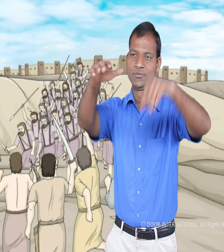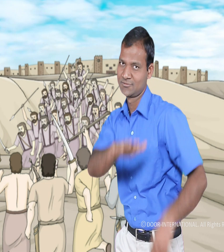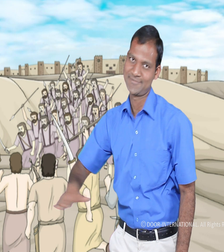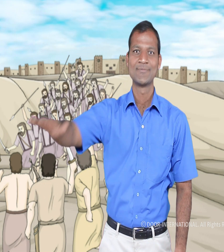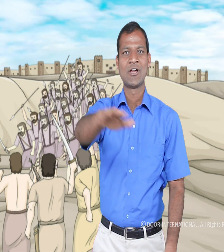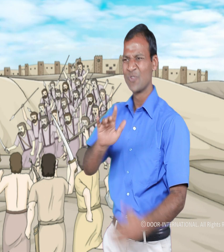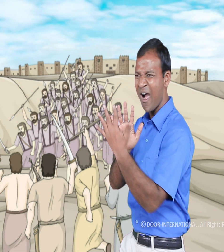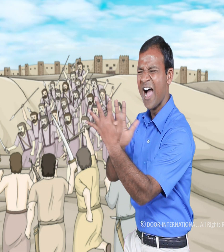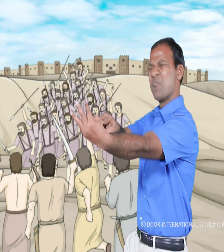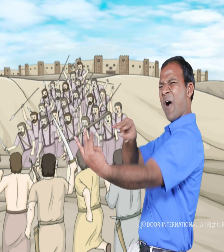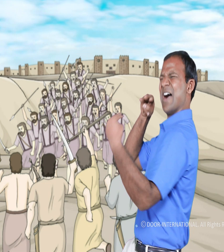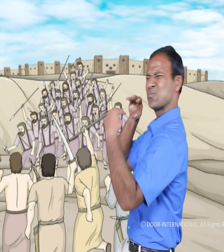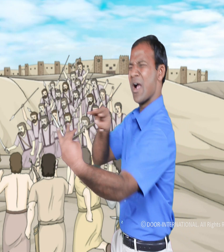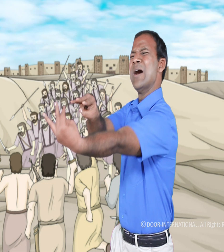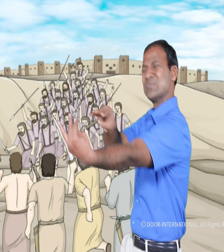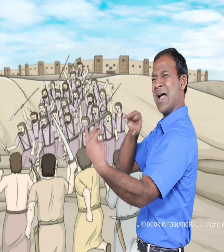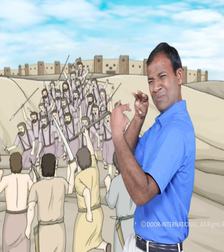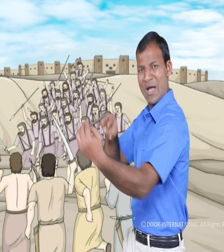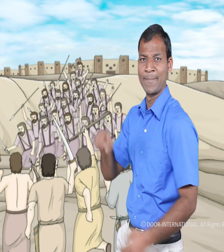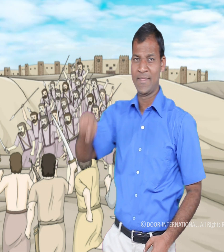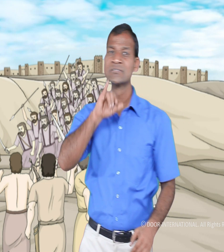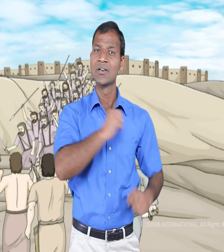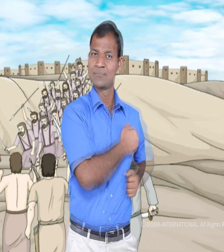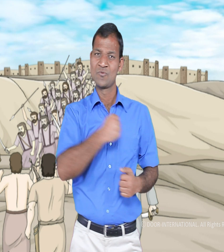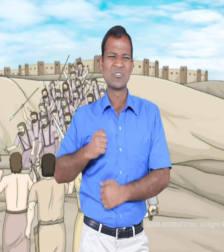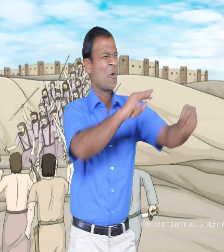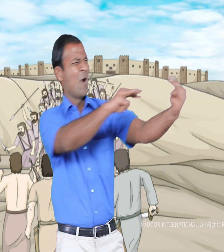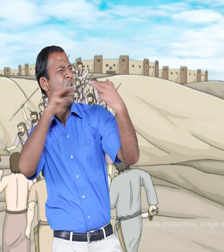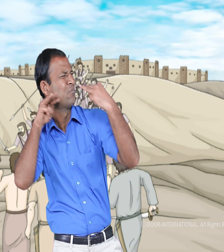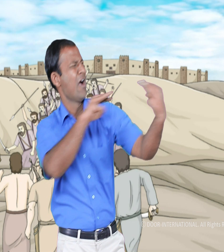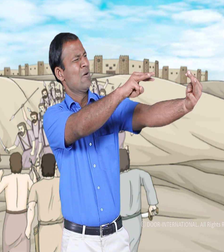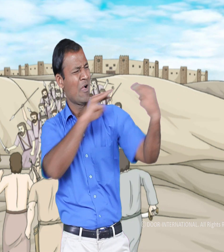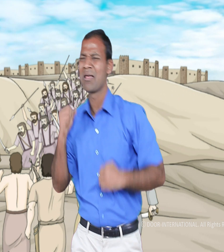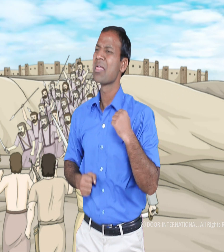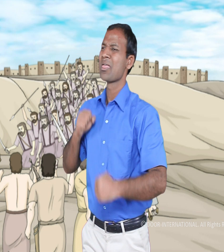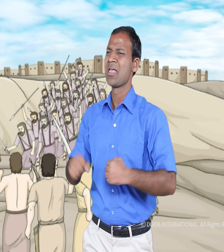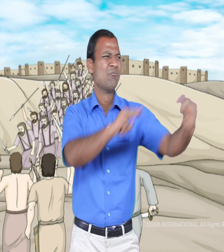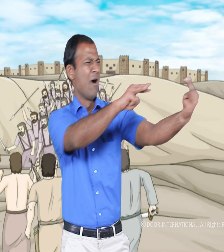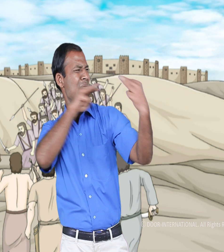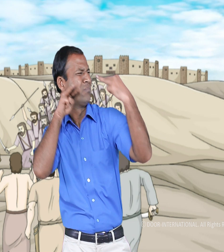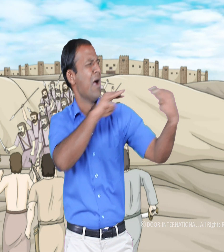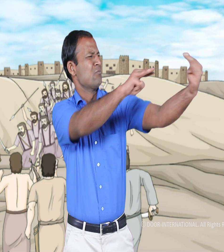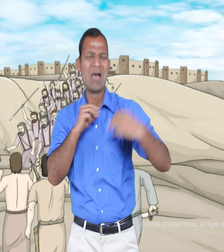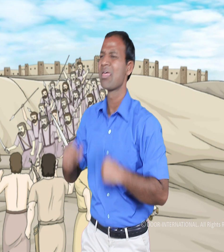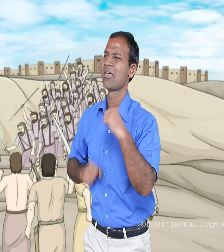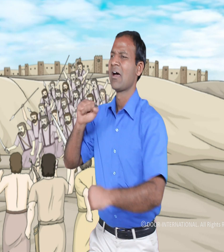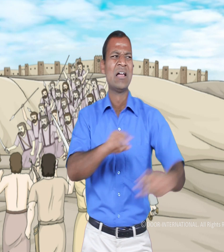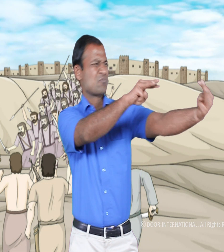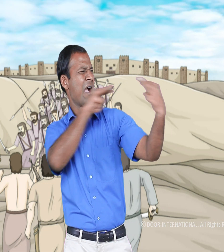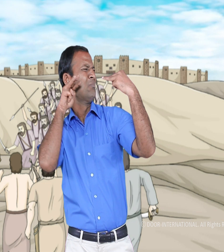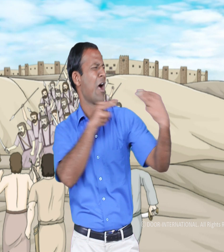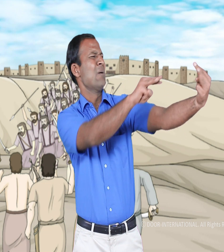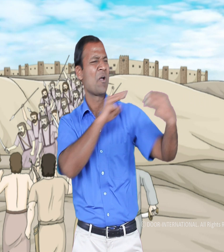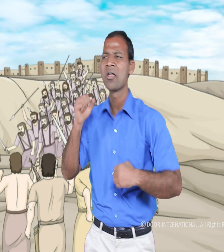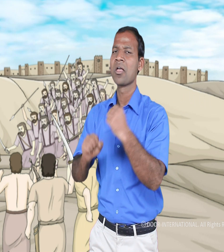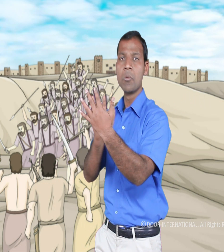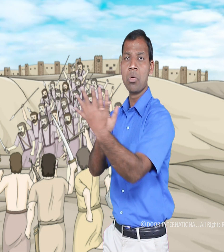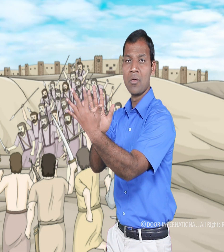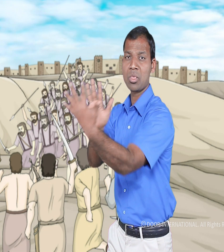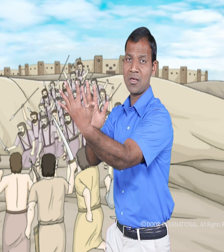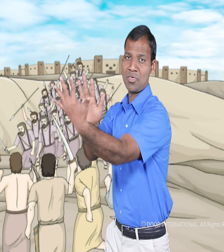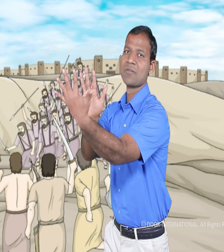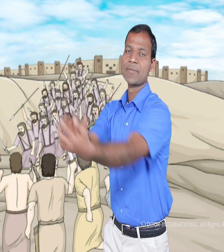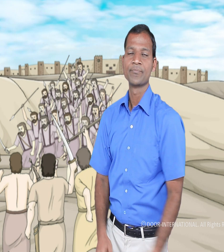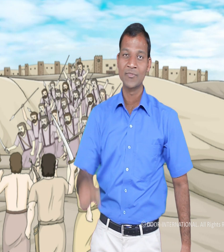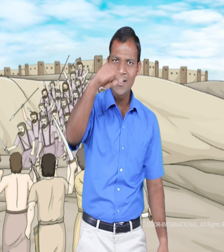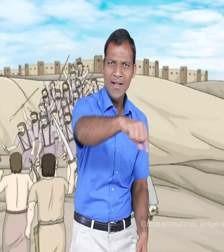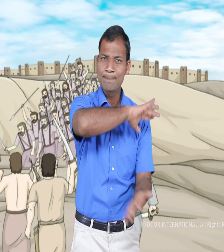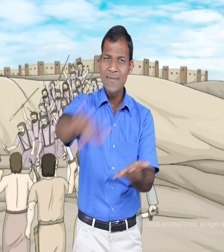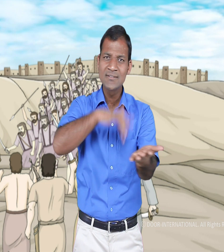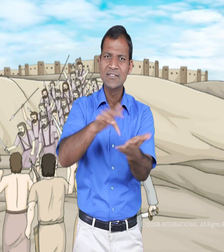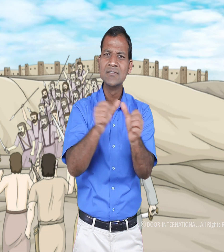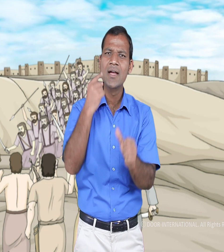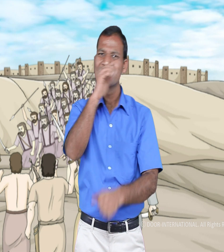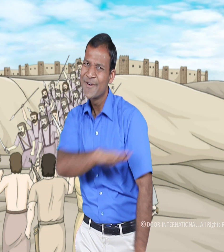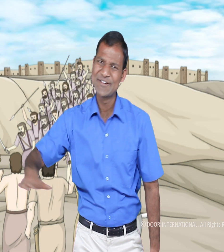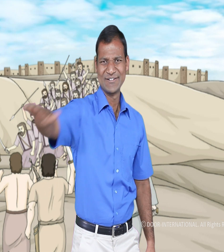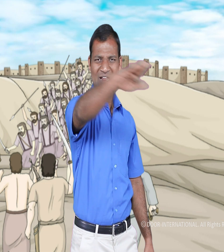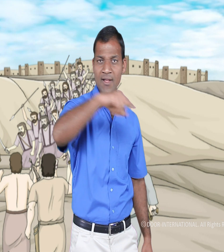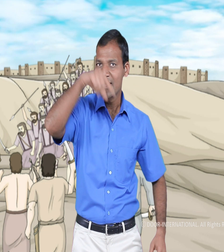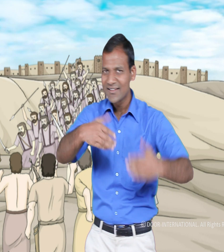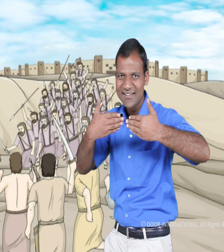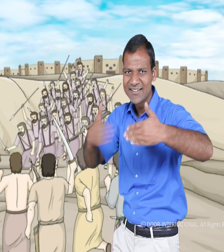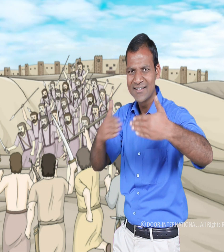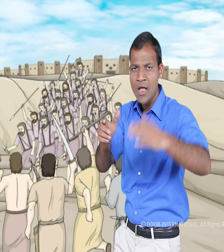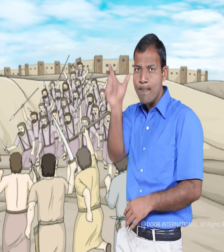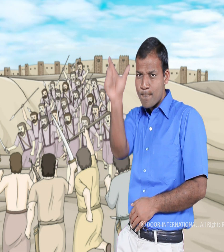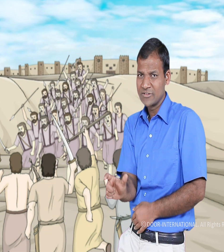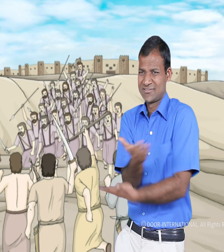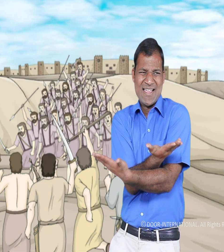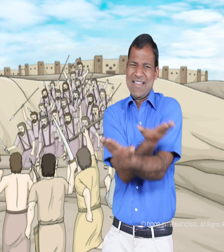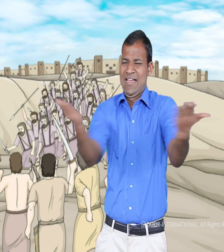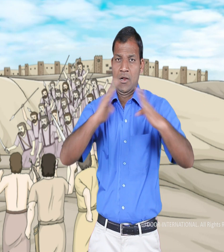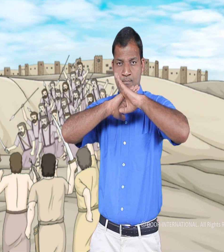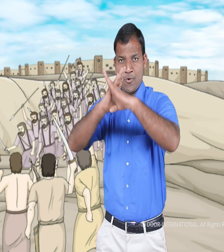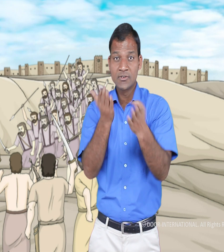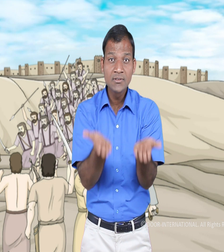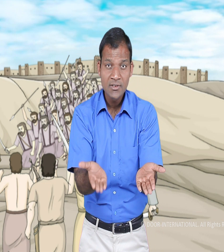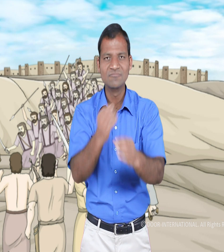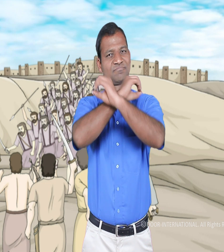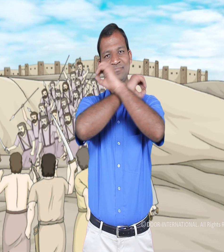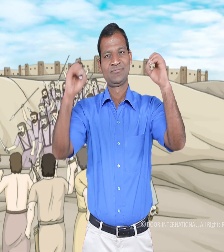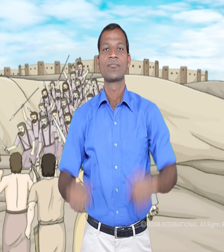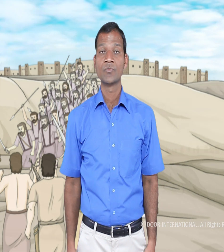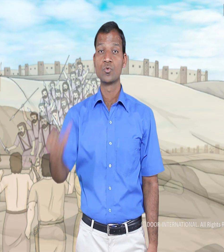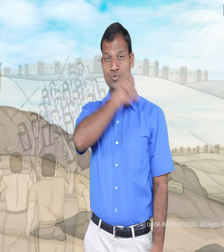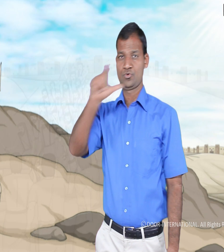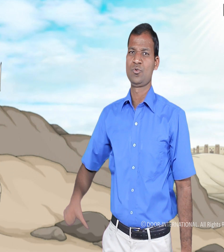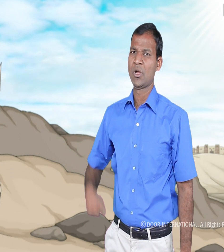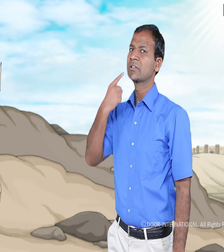Not a man was left in Ai or Bethel who did not go out after Israel, leaving the city wide open while they pursued Israel.